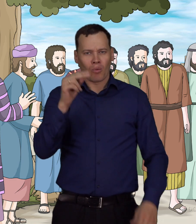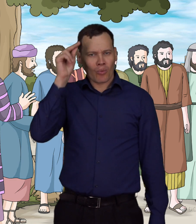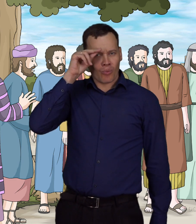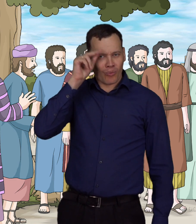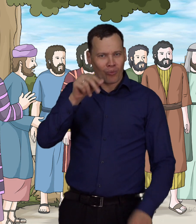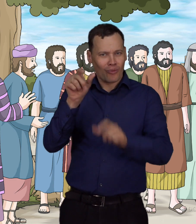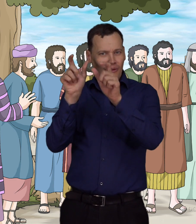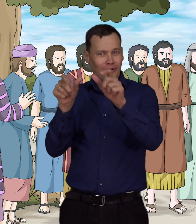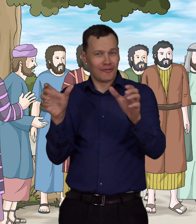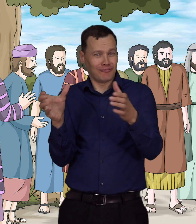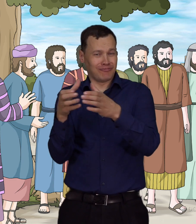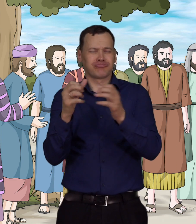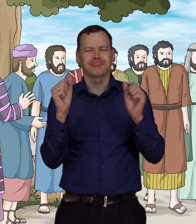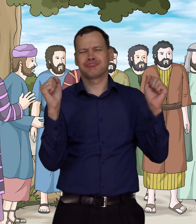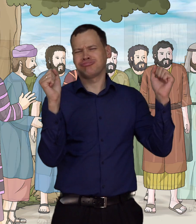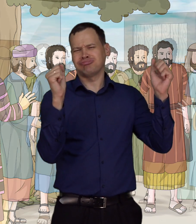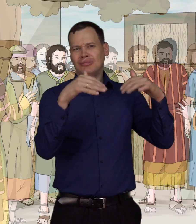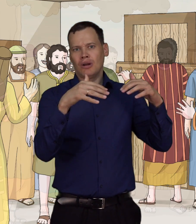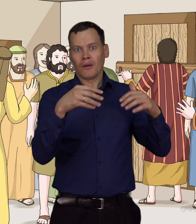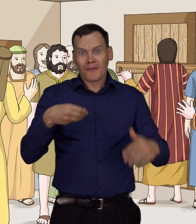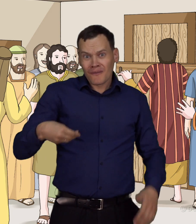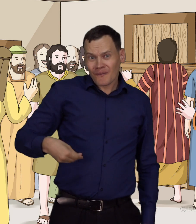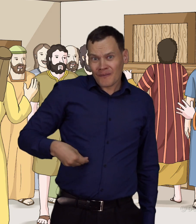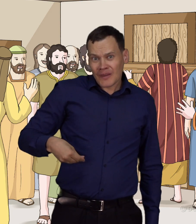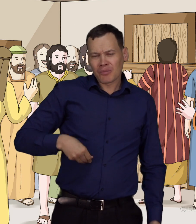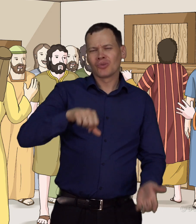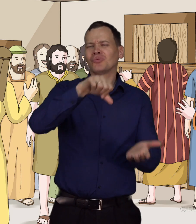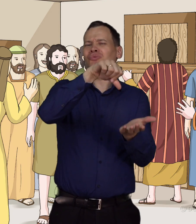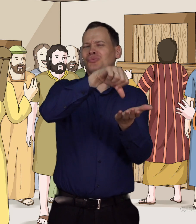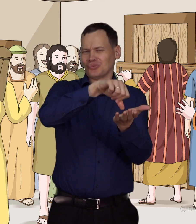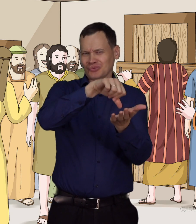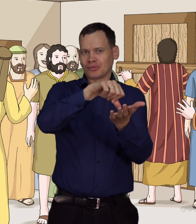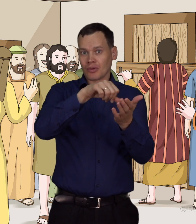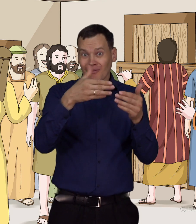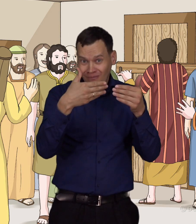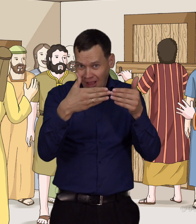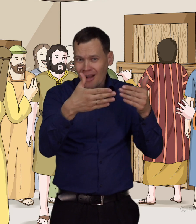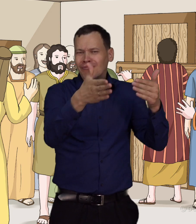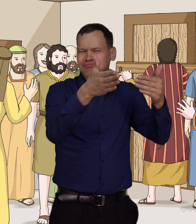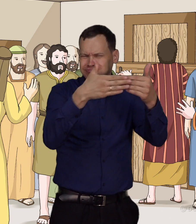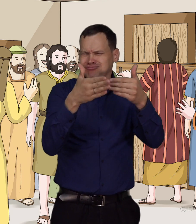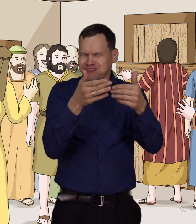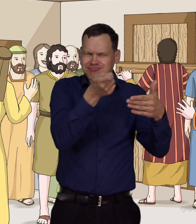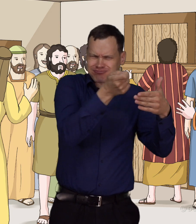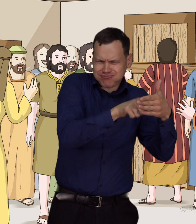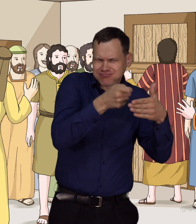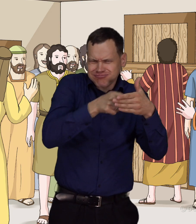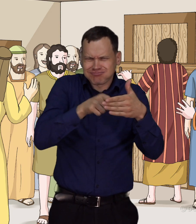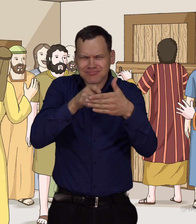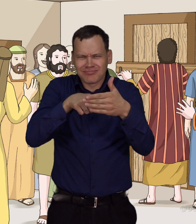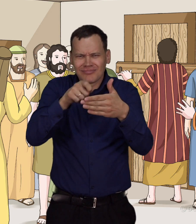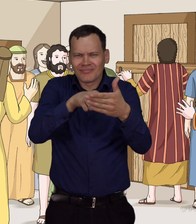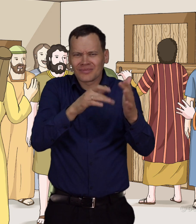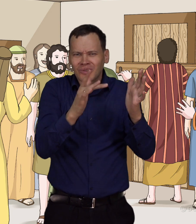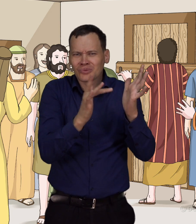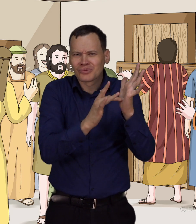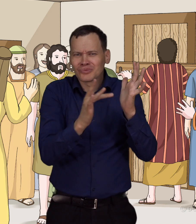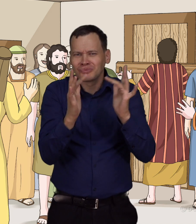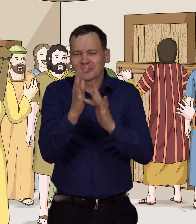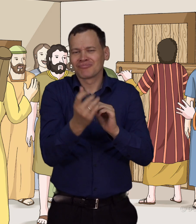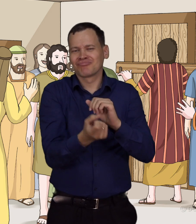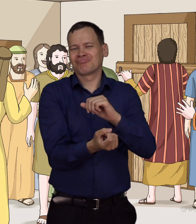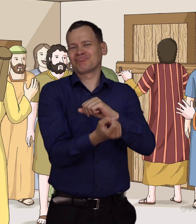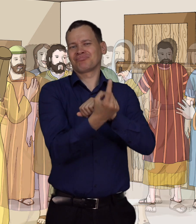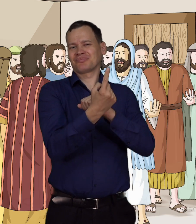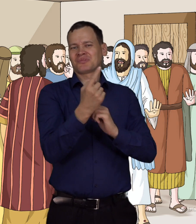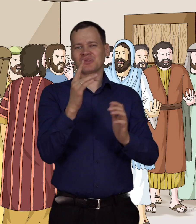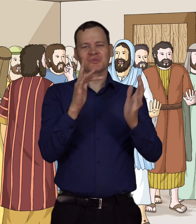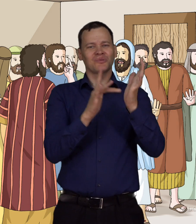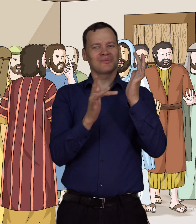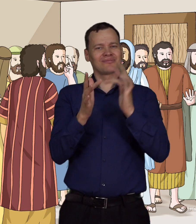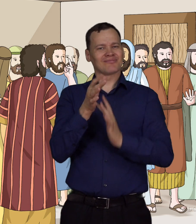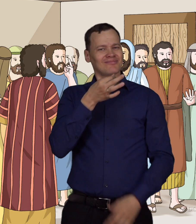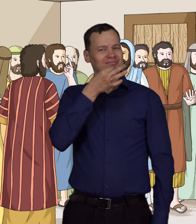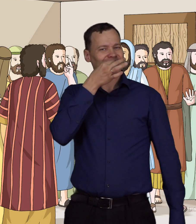Eight days later, His disciples were once again inside with the doors locked, and Thomas was with them.